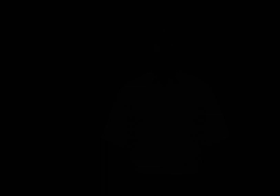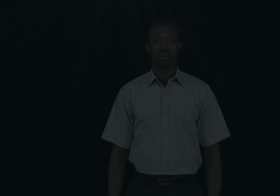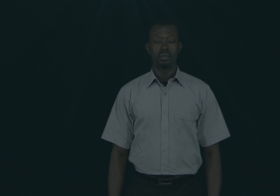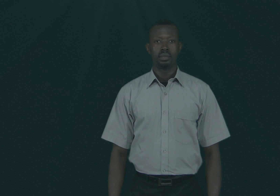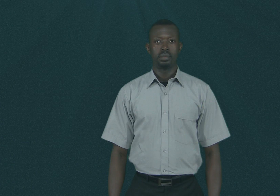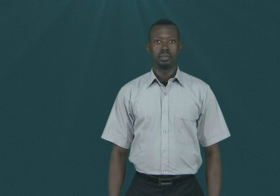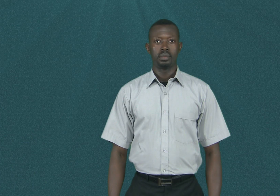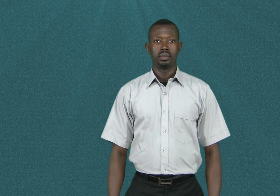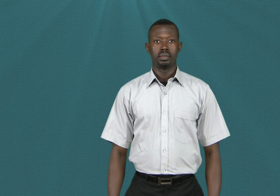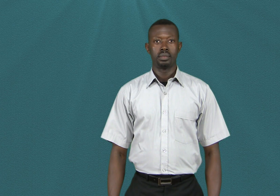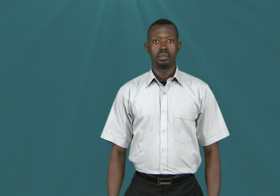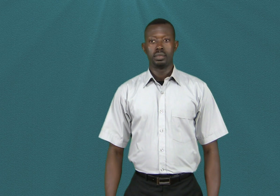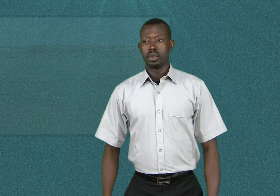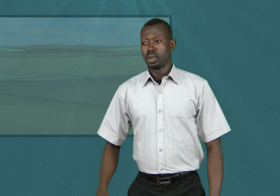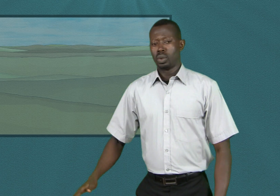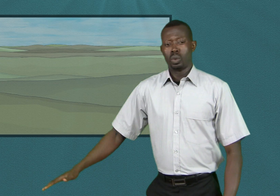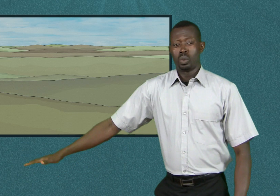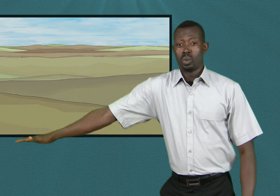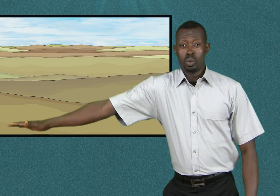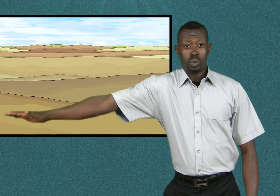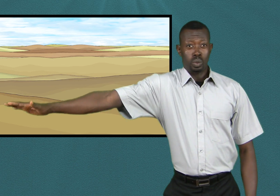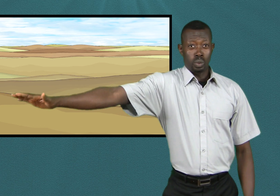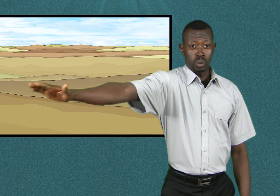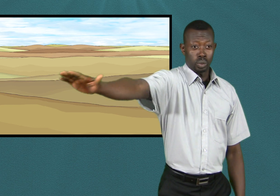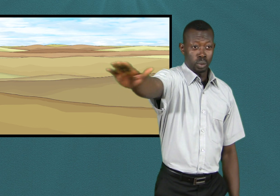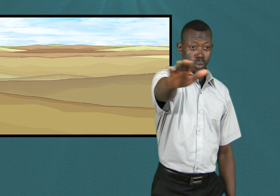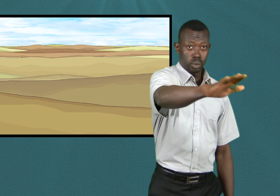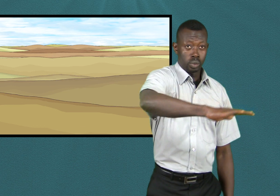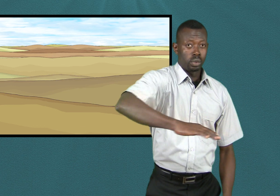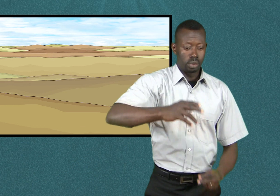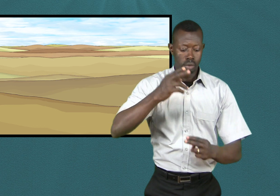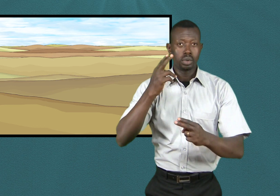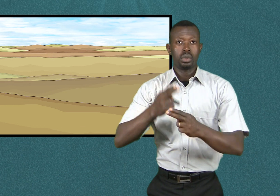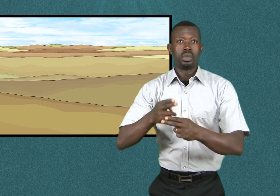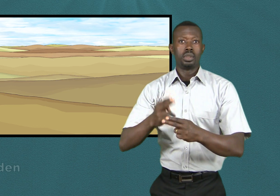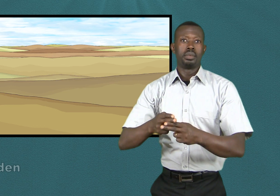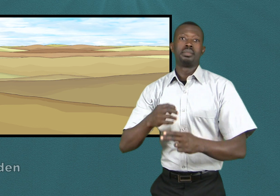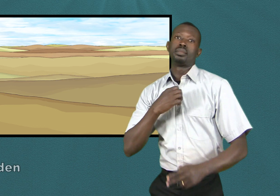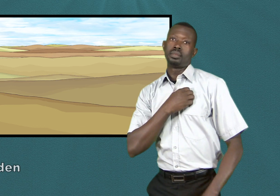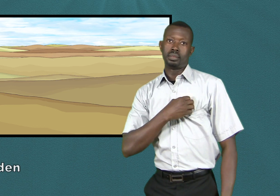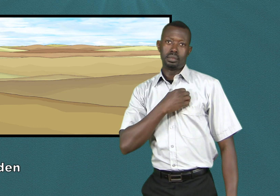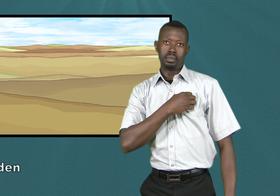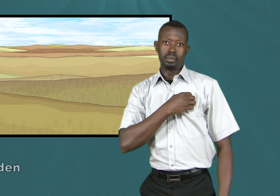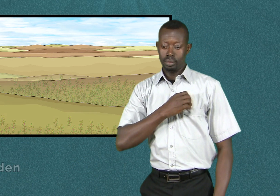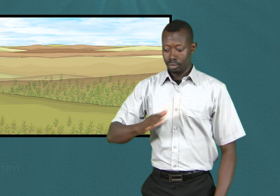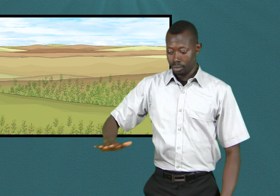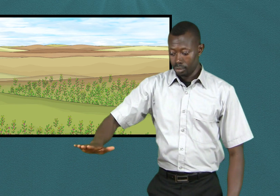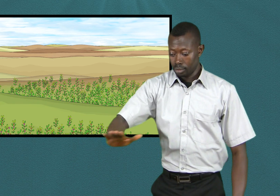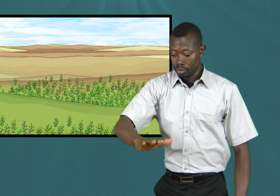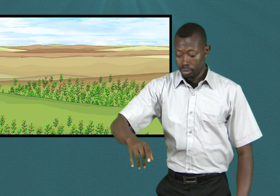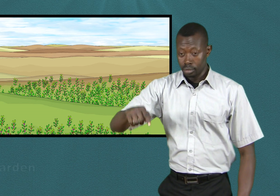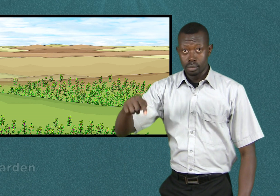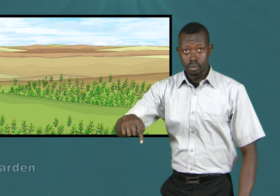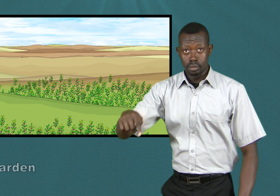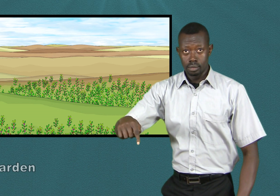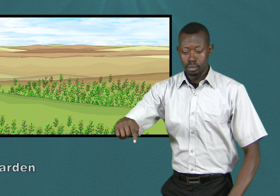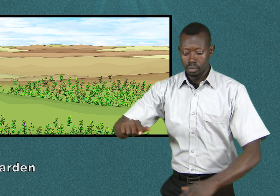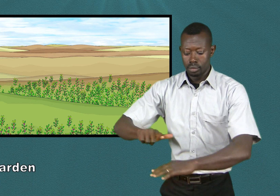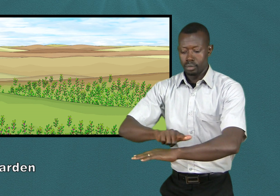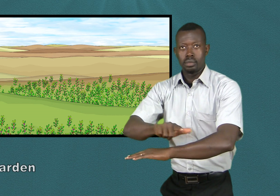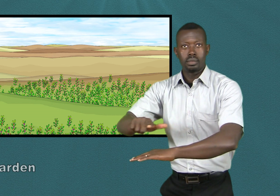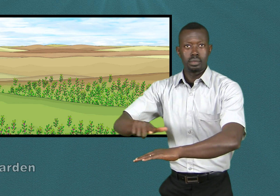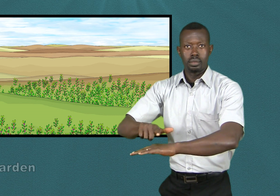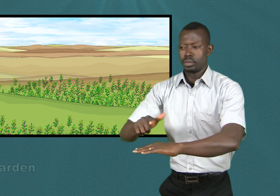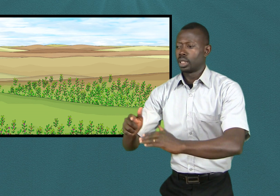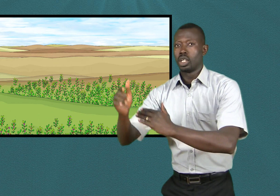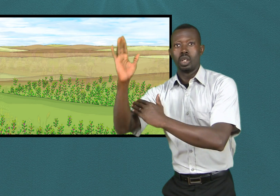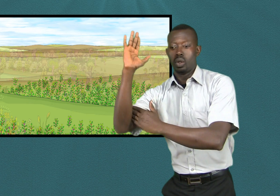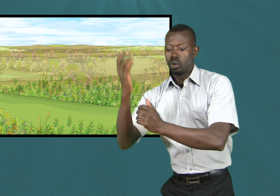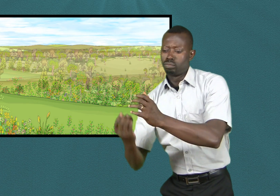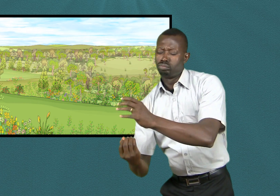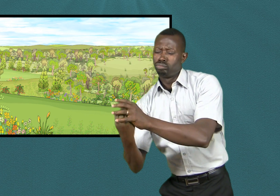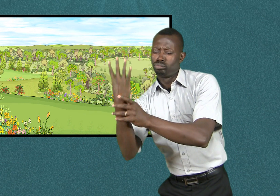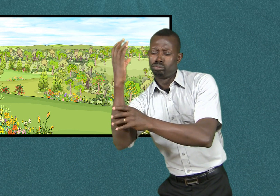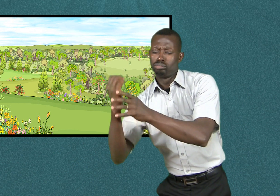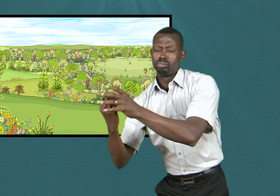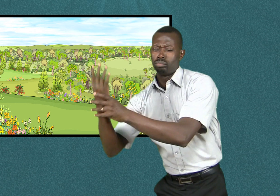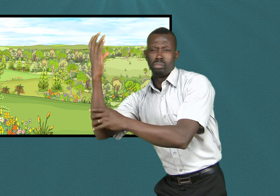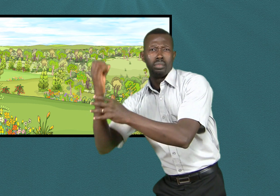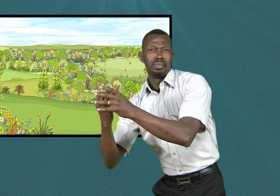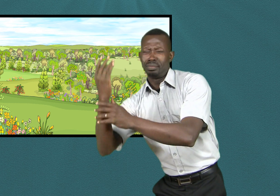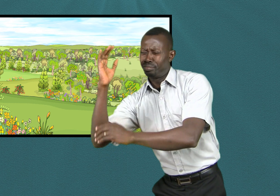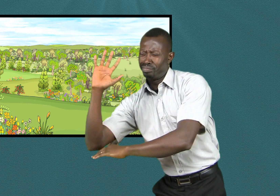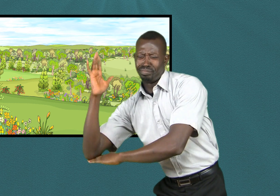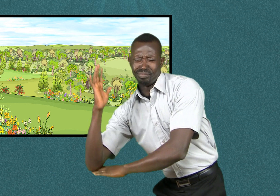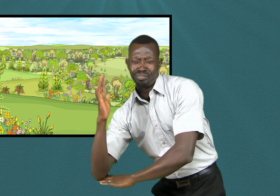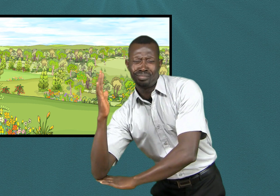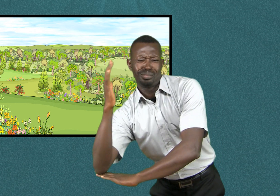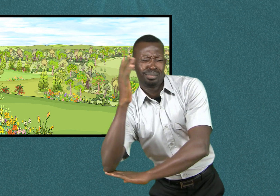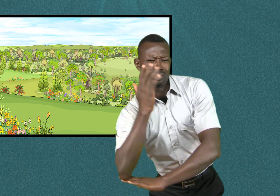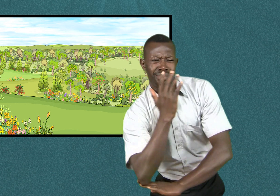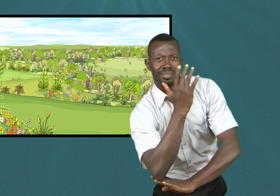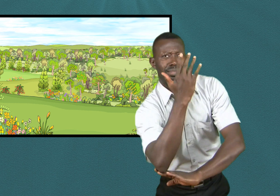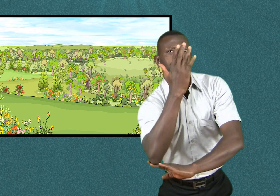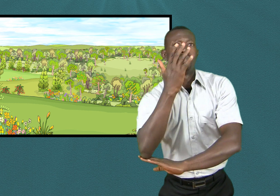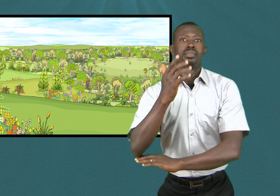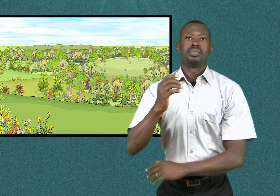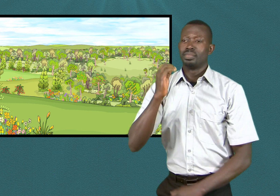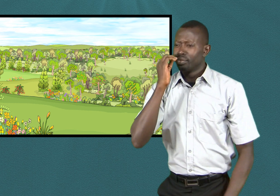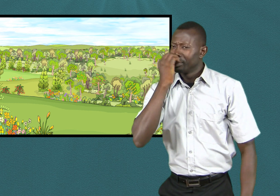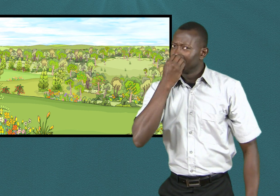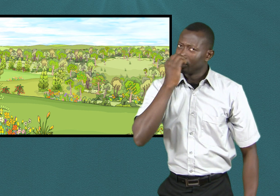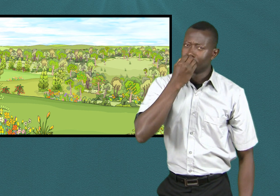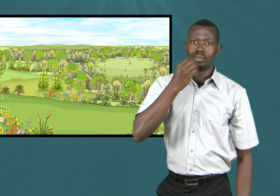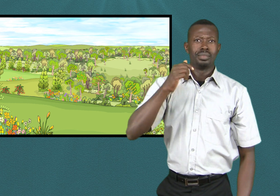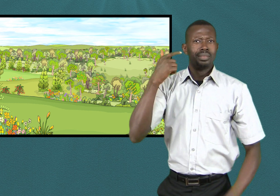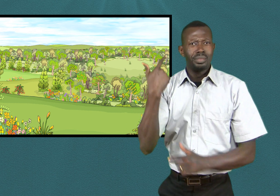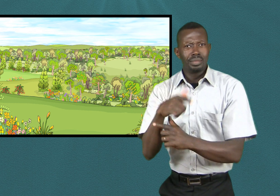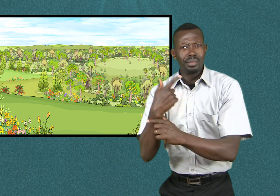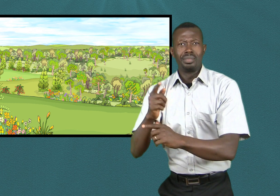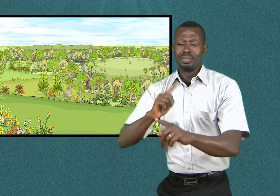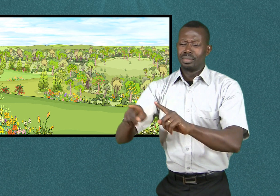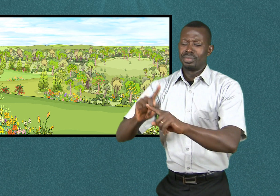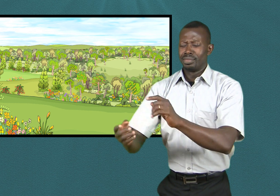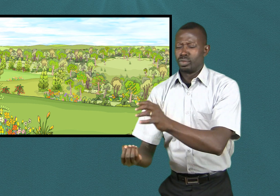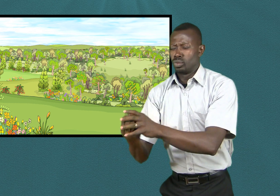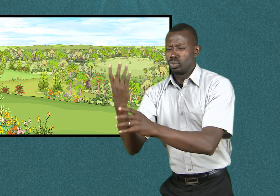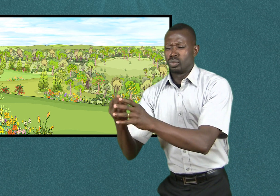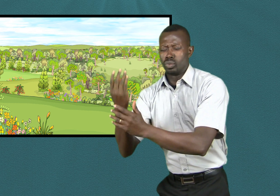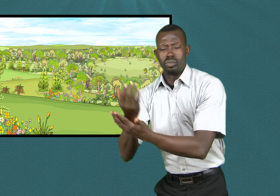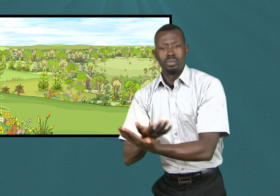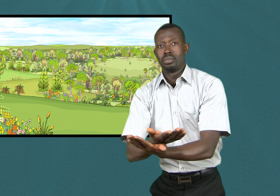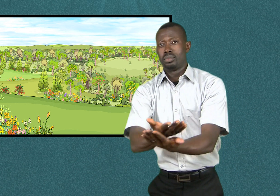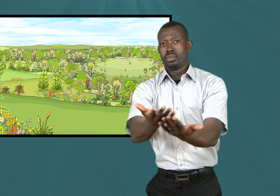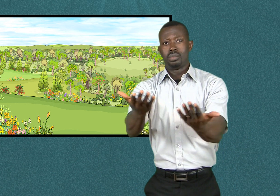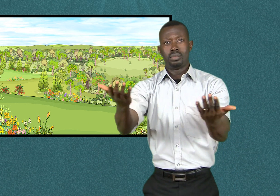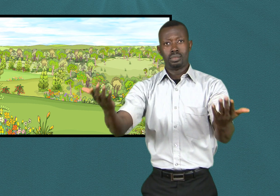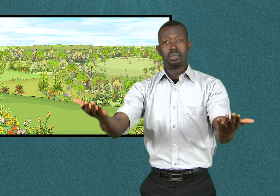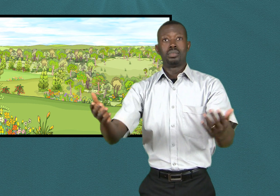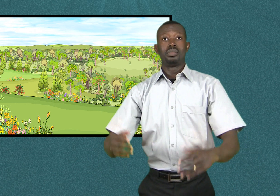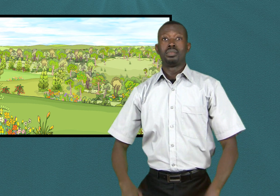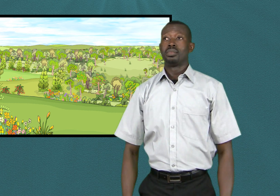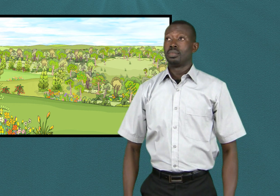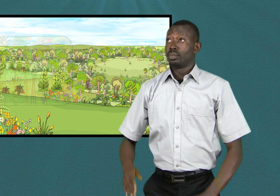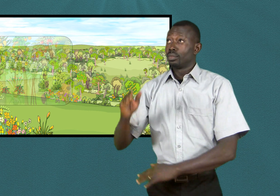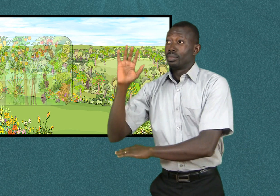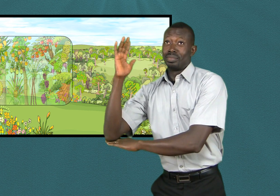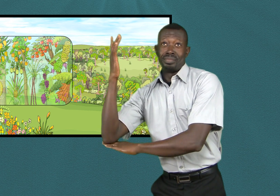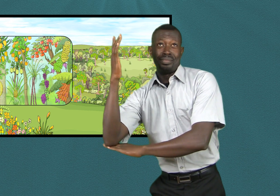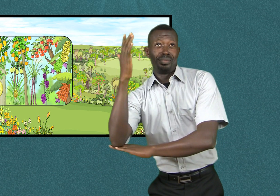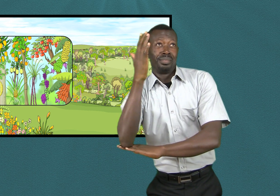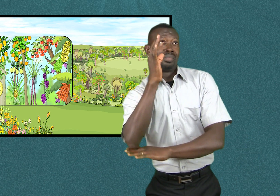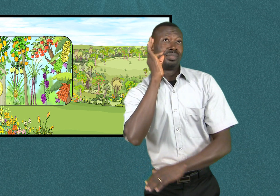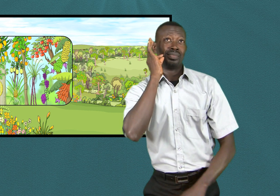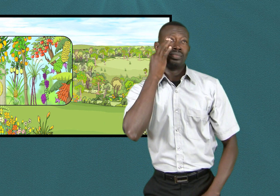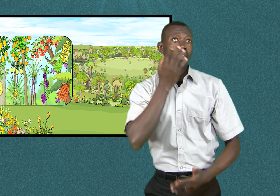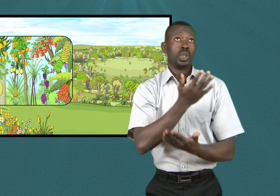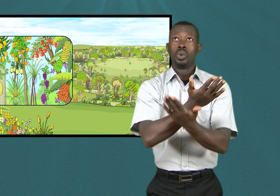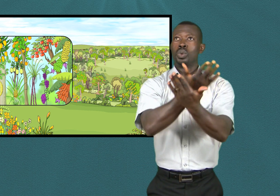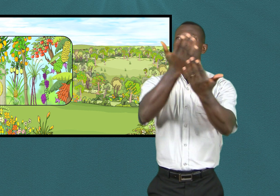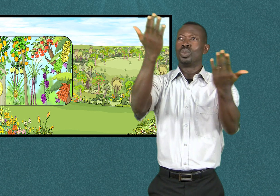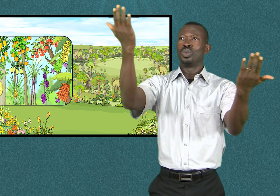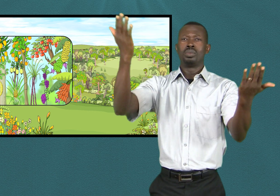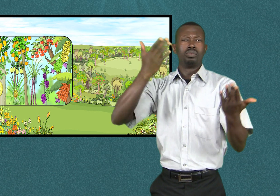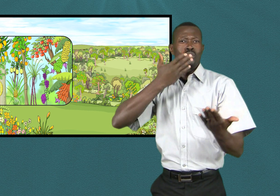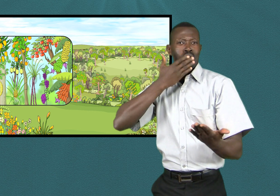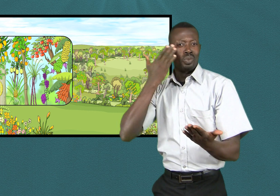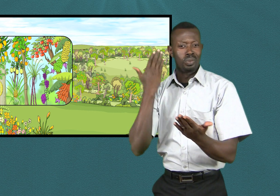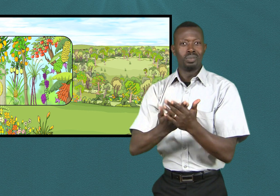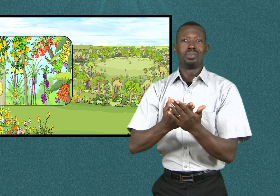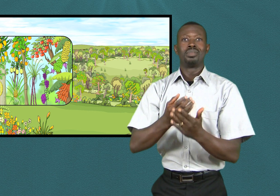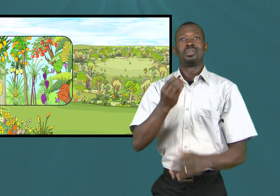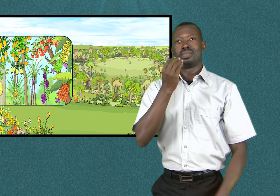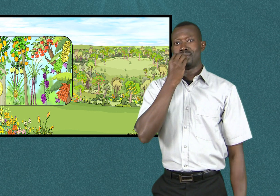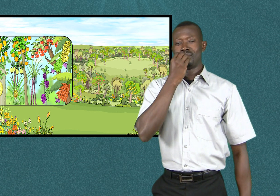Then the LORD God formed man from the dust of the ground and breathed the breath of life into his nostrils, and the man became a living being.